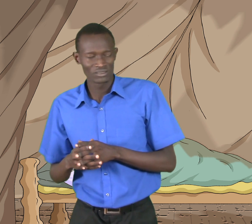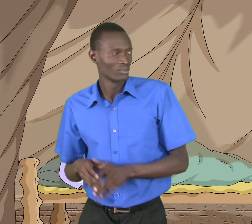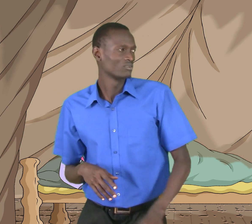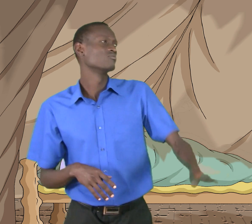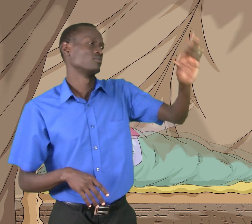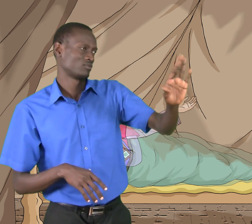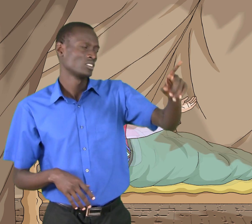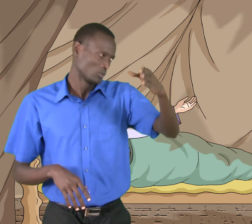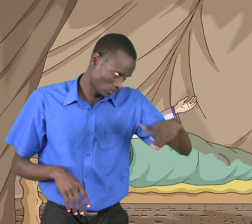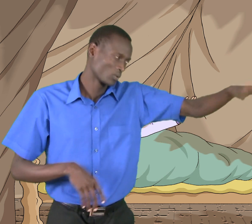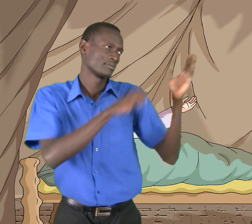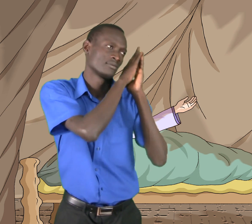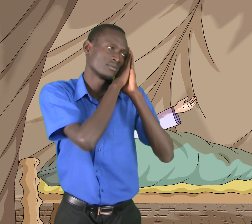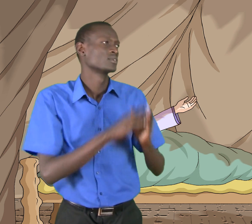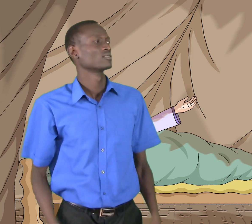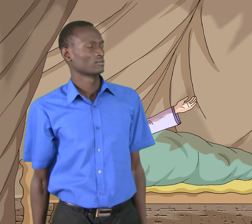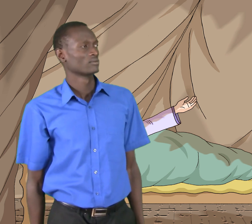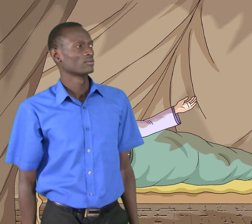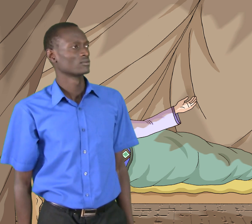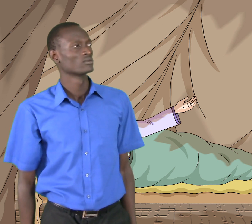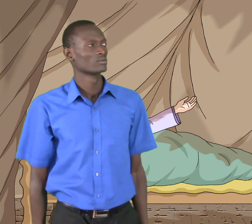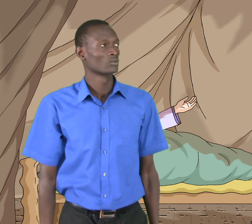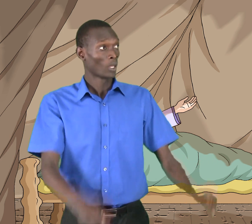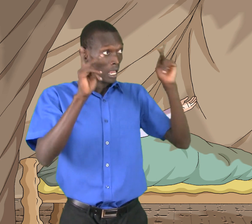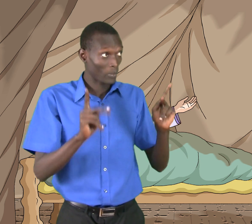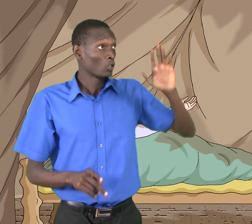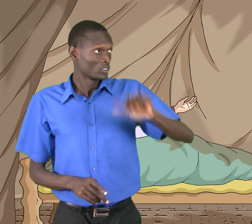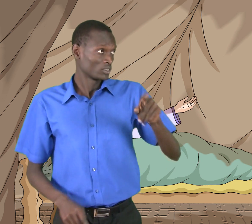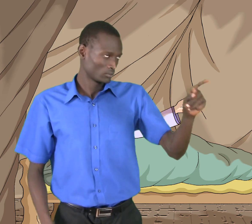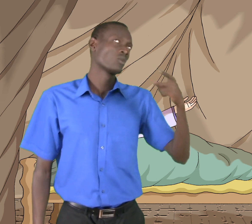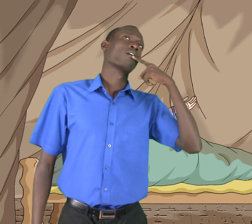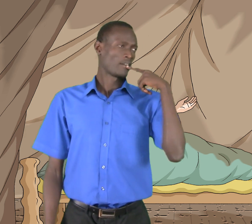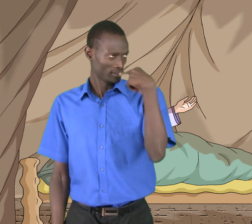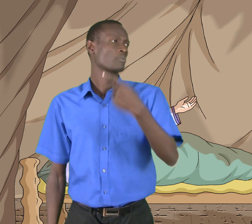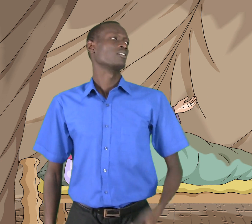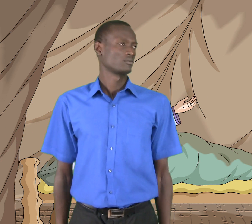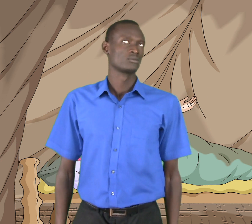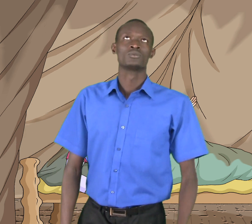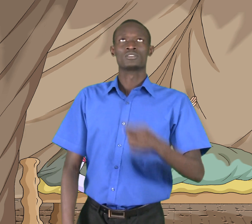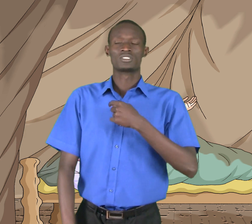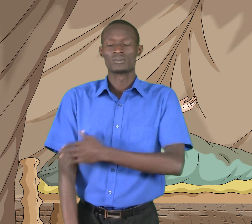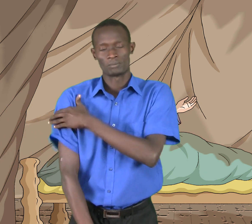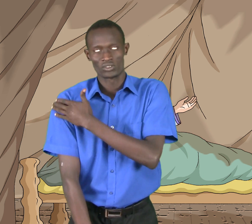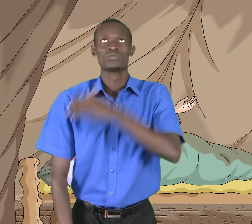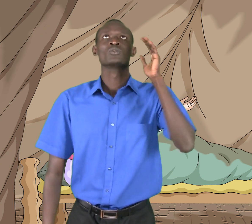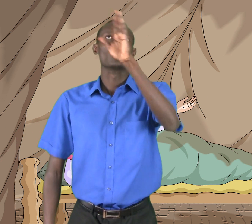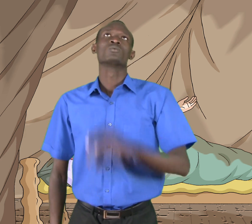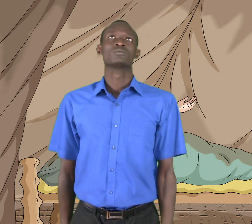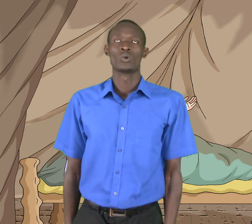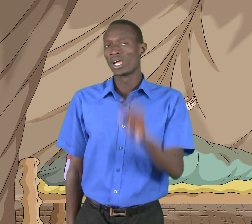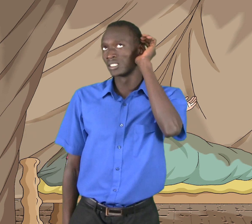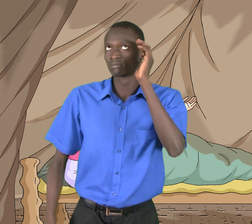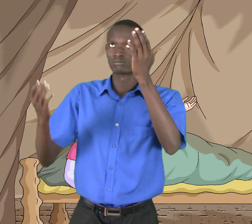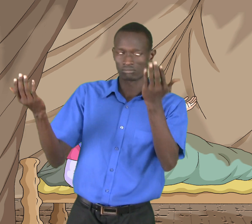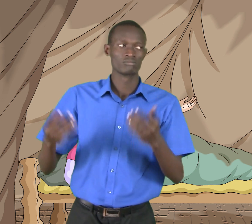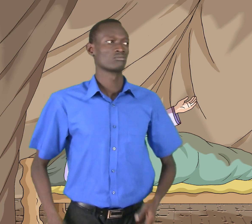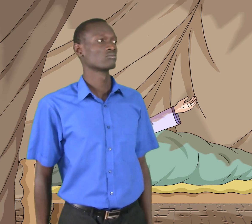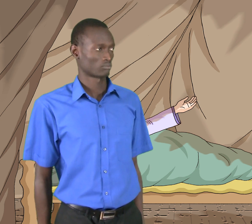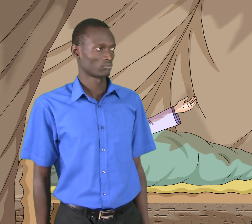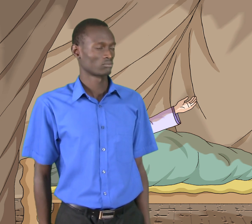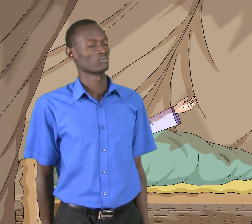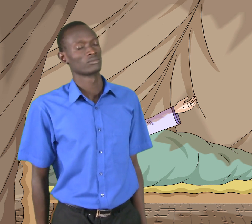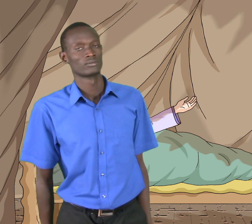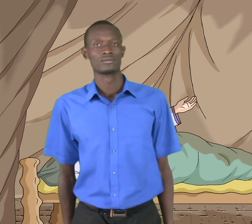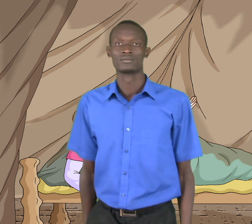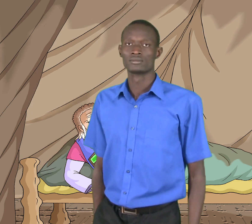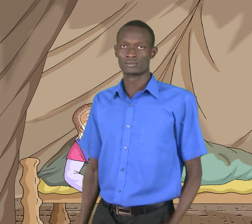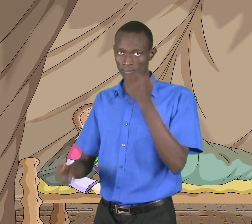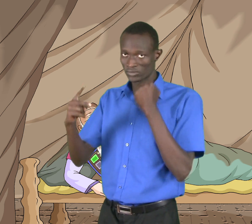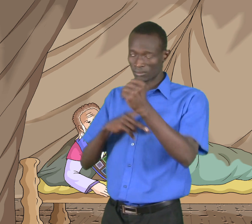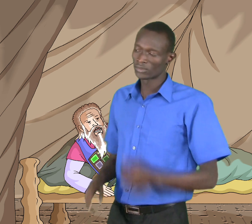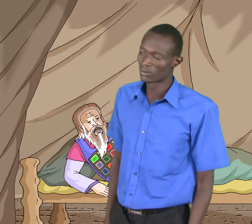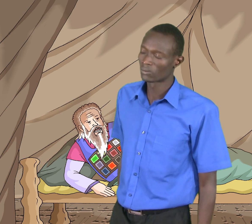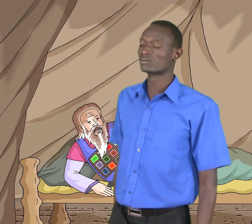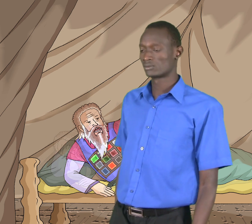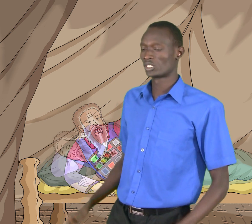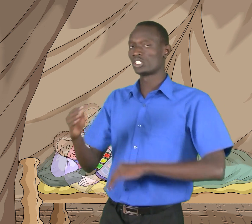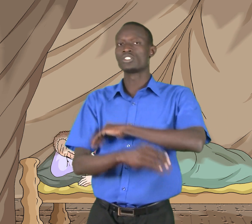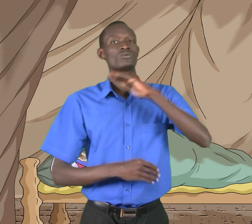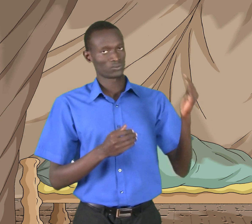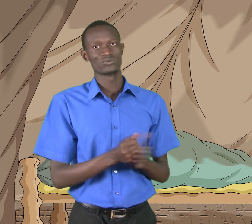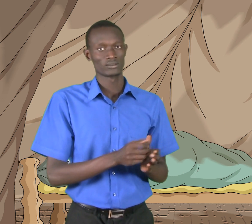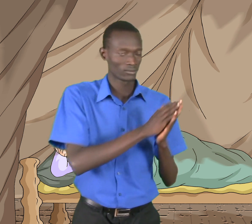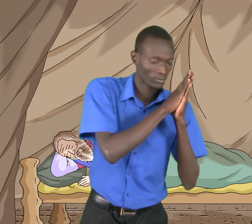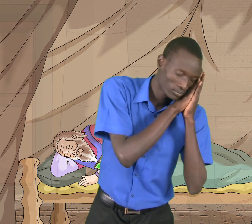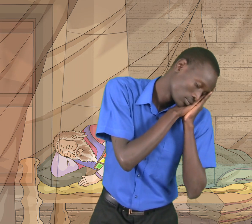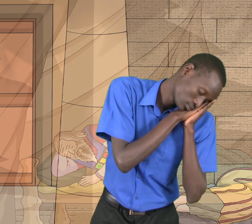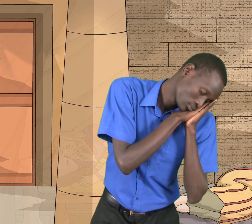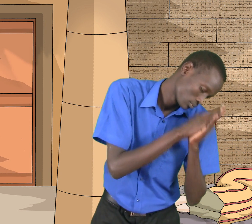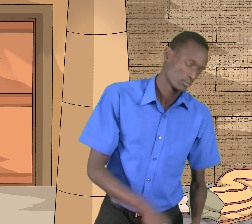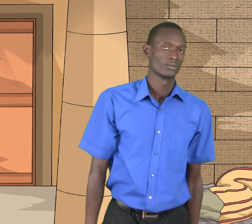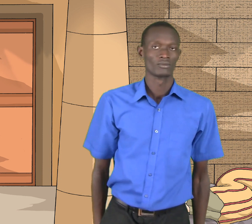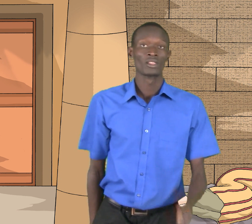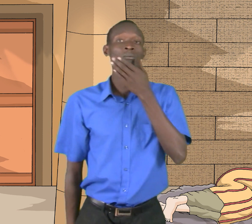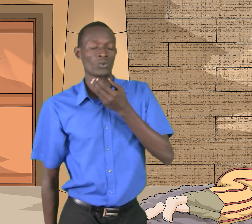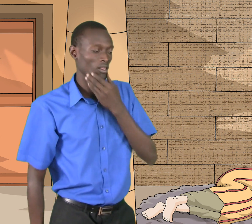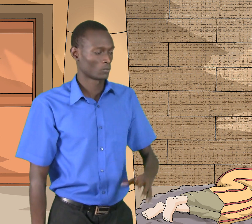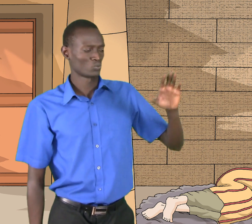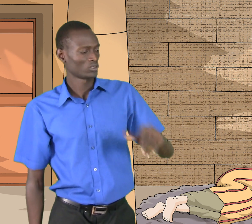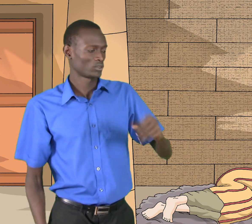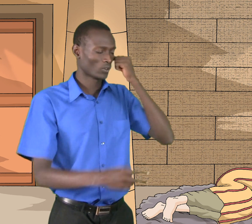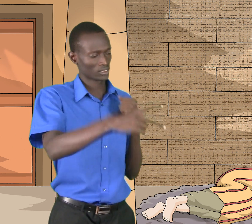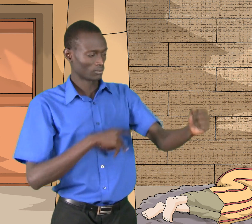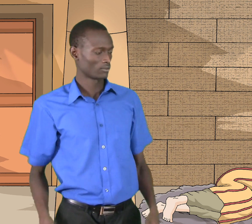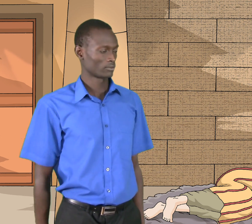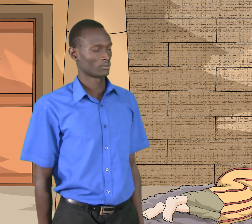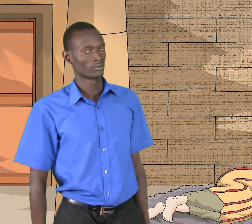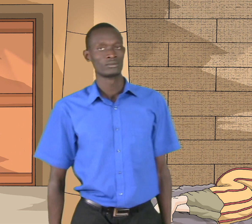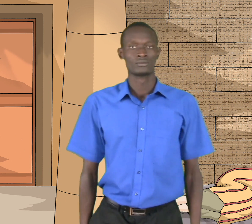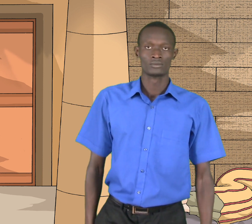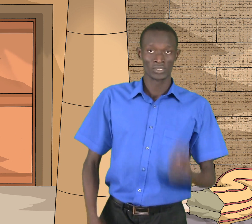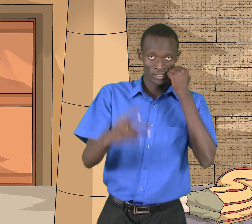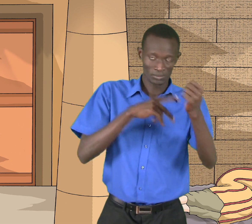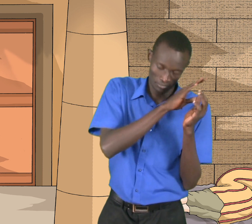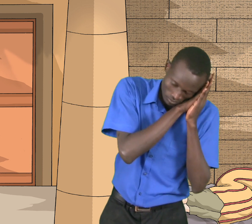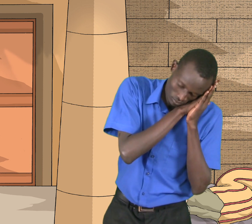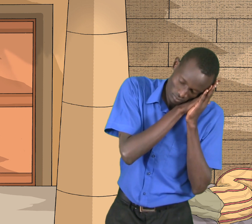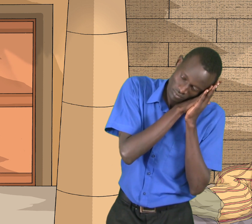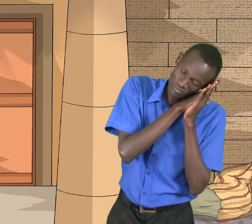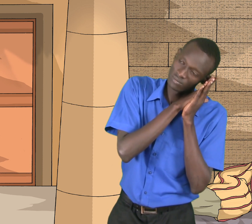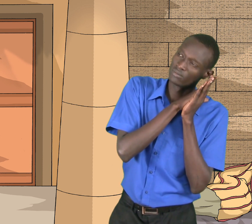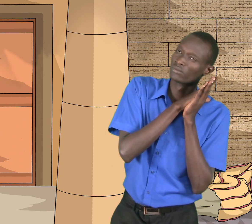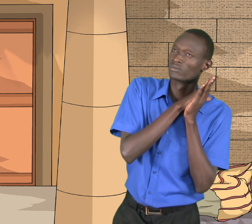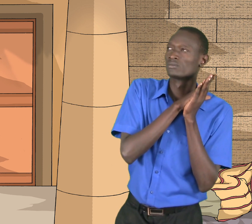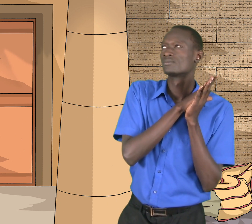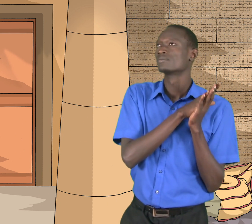“Go and lie down,” he said to Samuel, “and if He calls you, say, ‘Speak, LORD, for Your servant is listening.’” So Samuel went and lay down in his place.